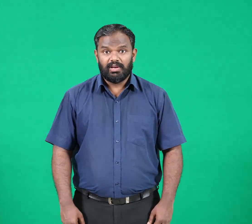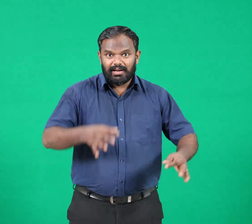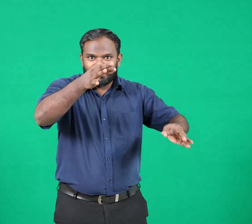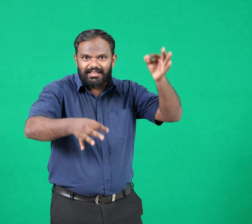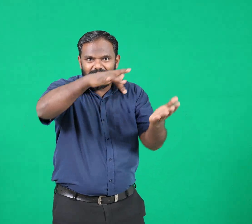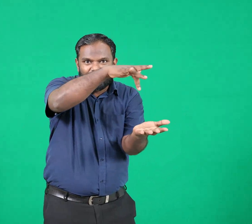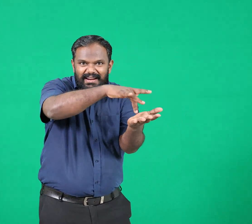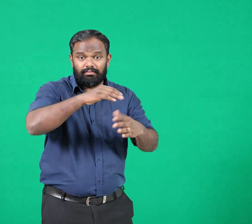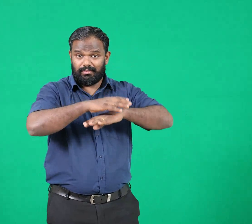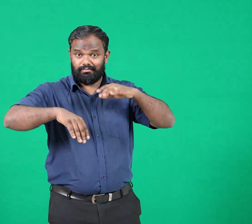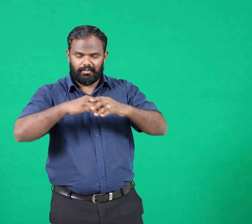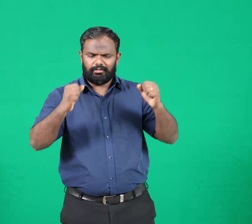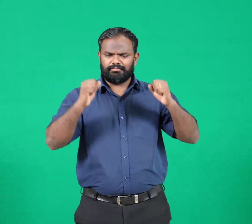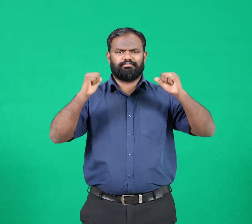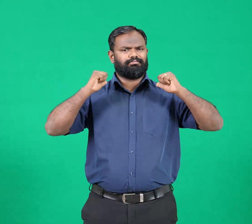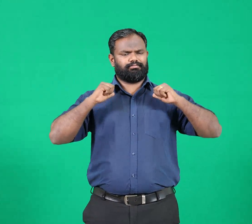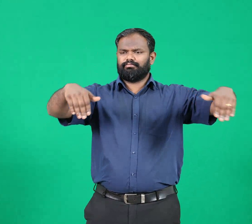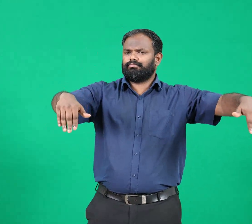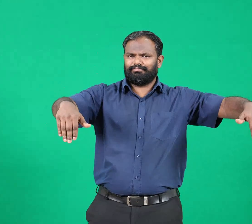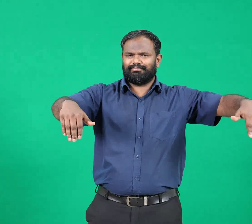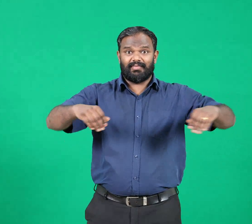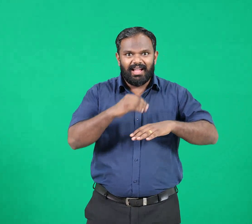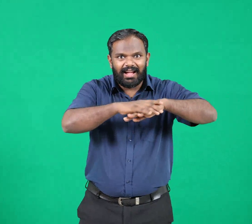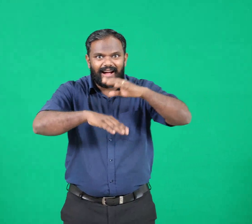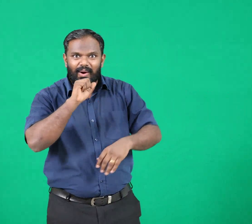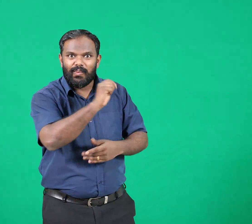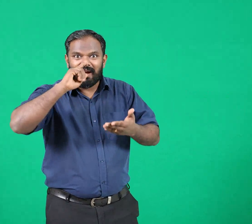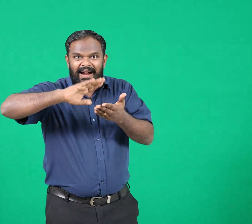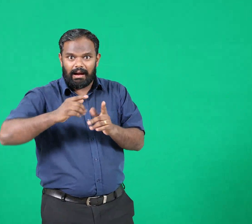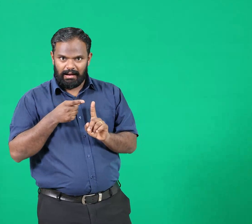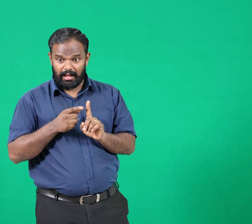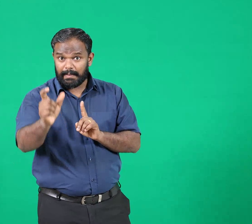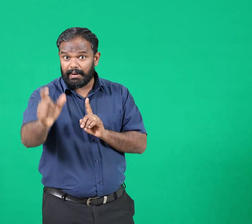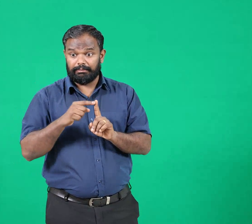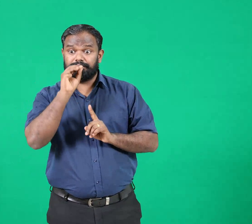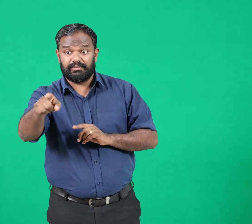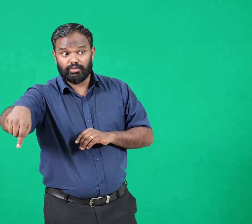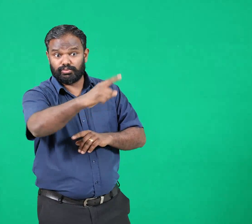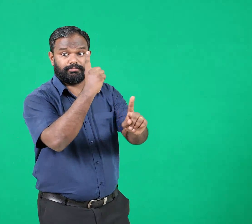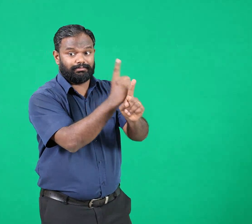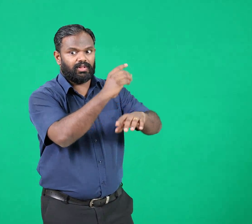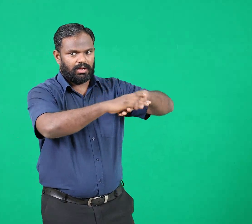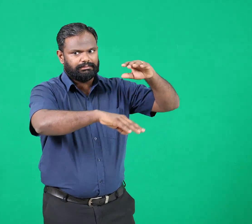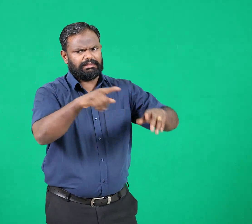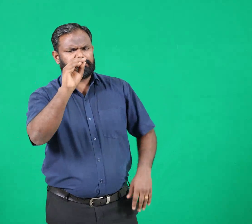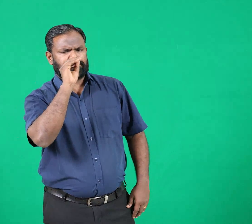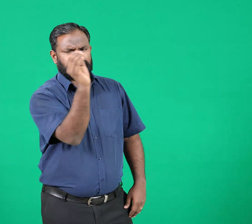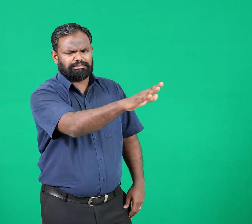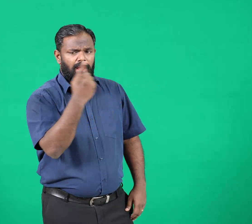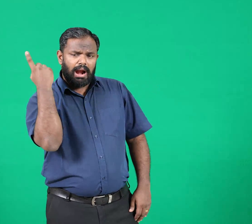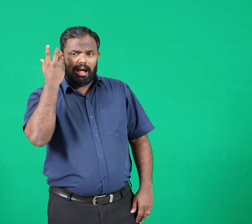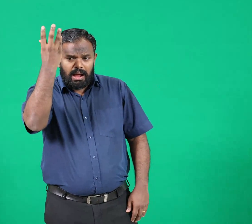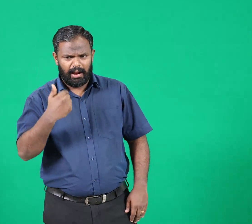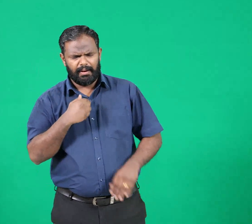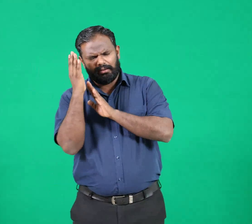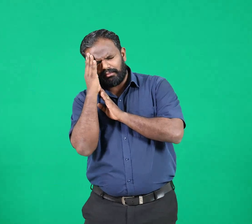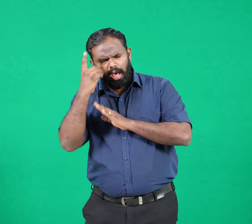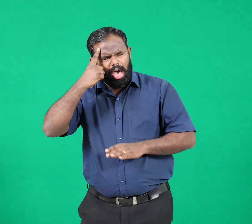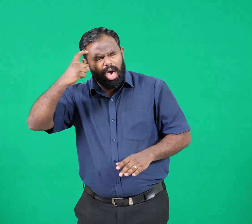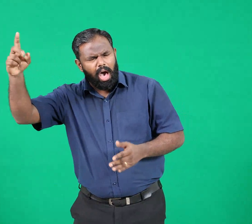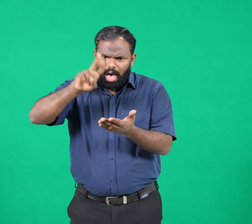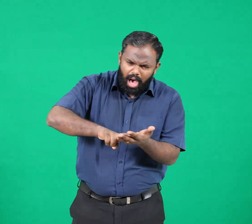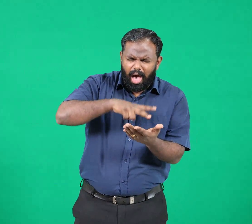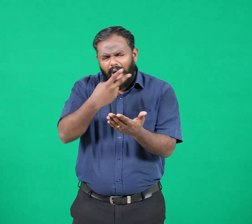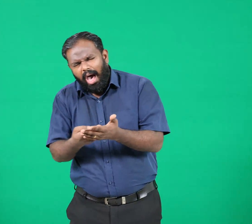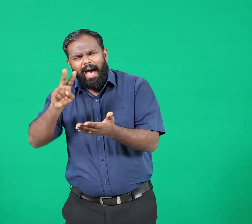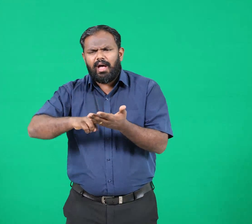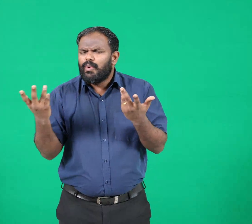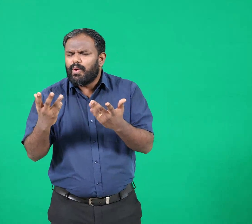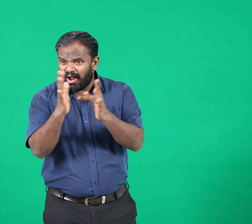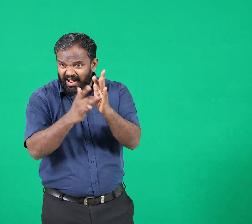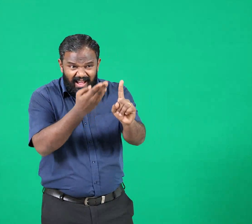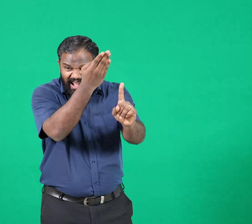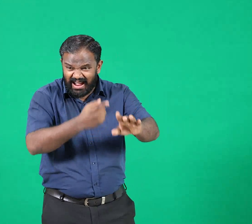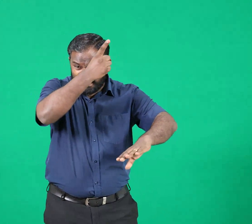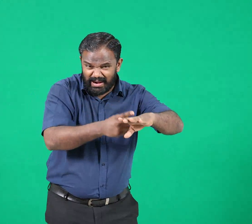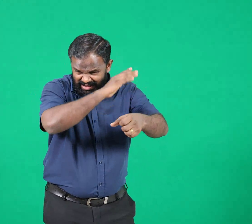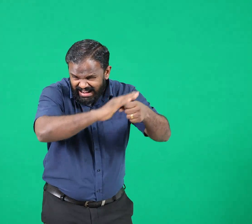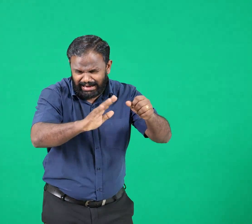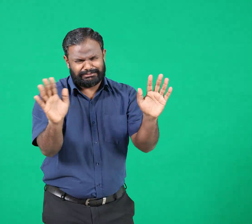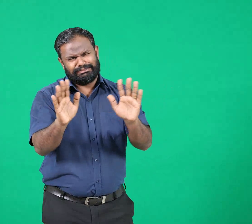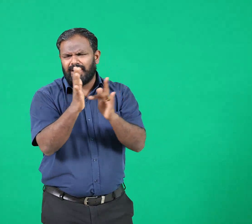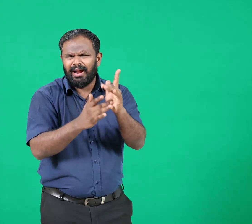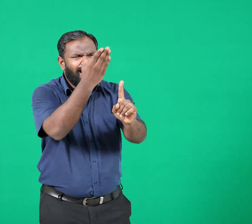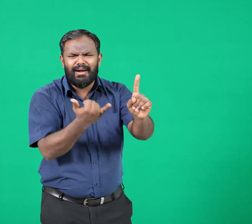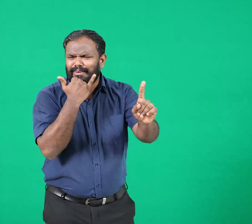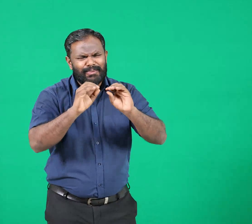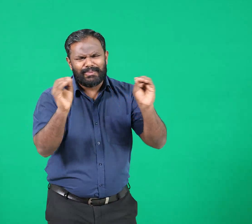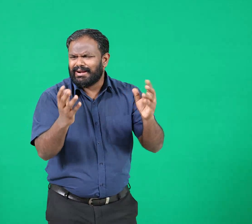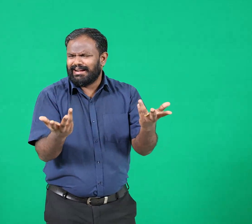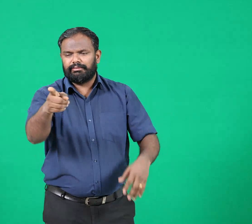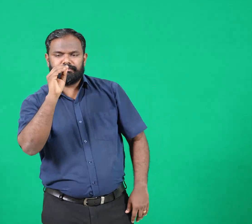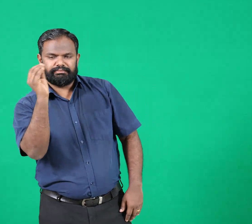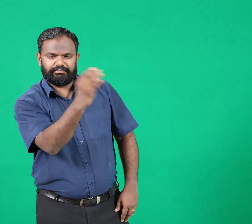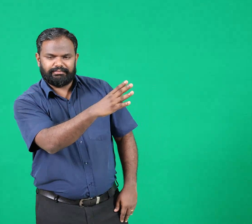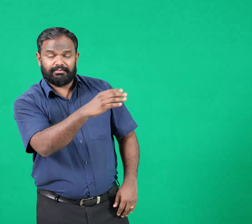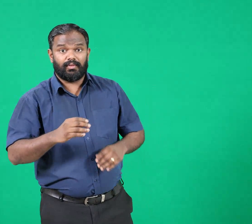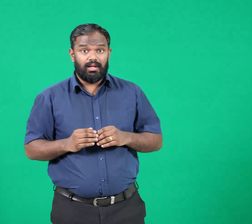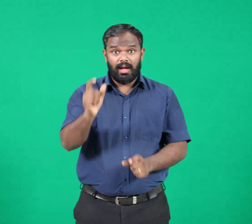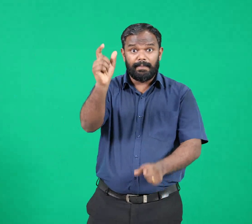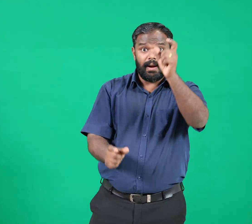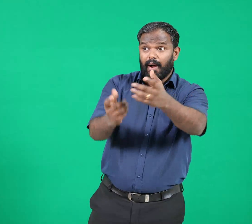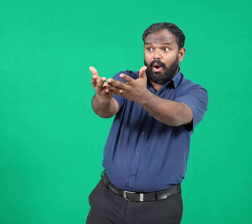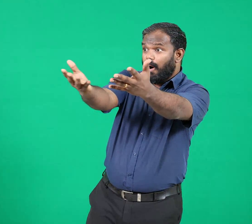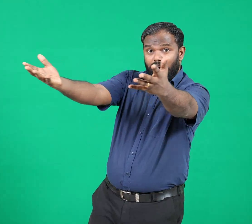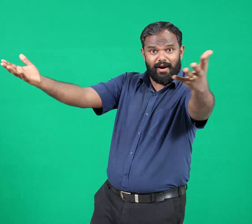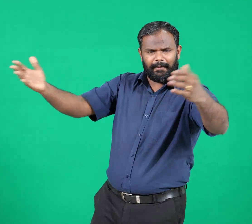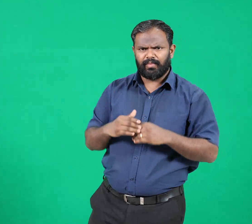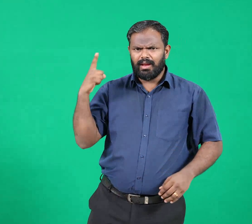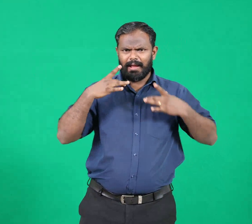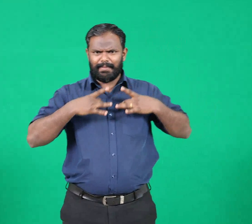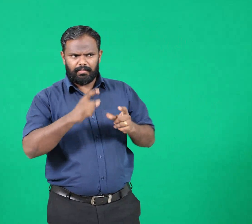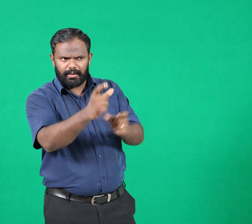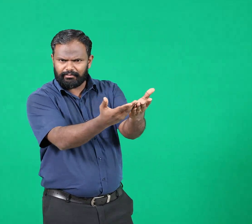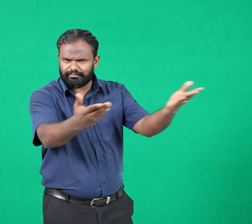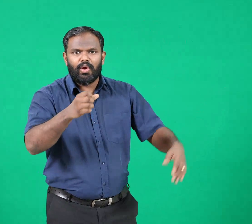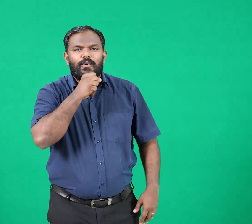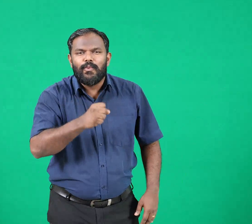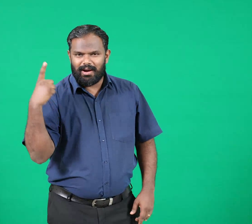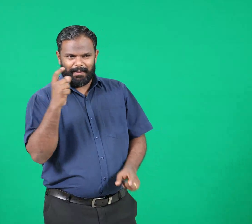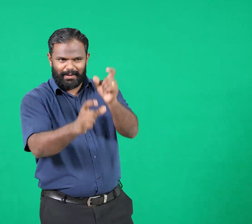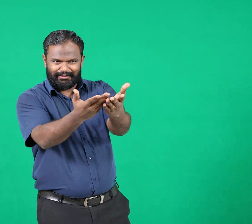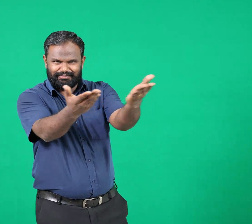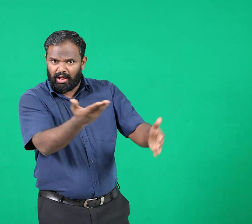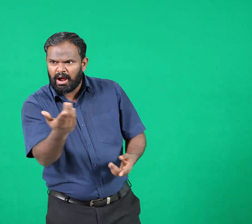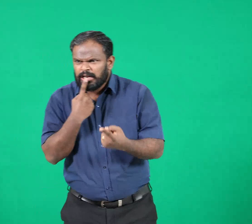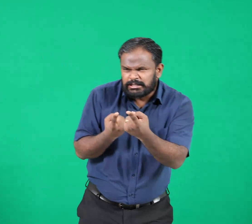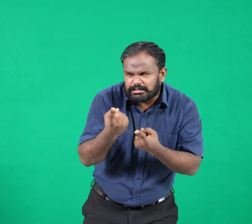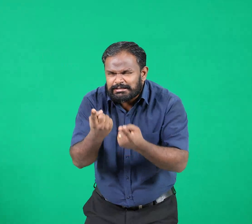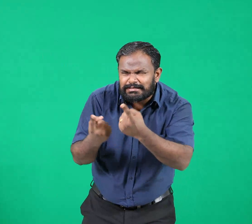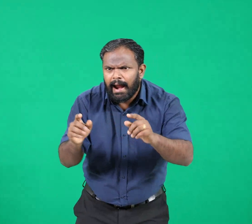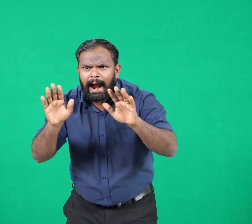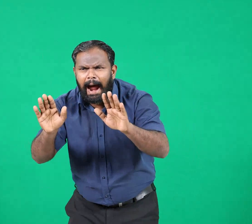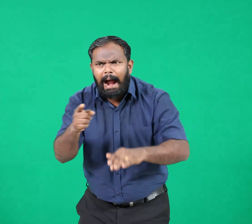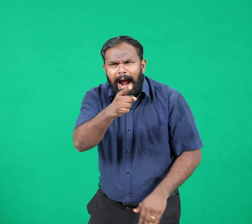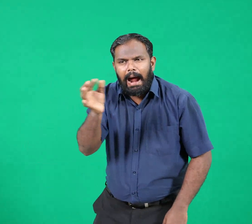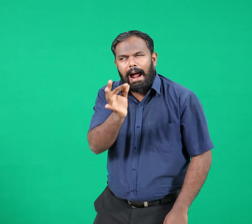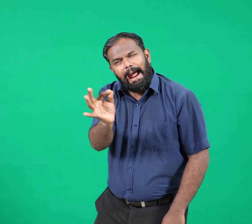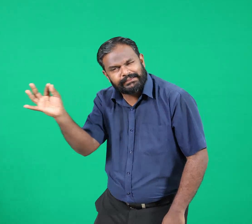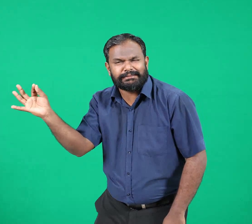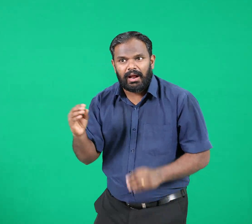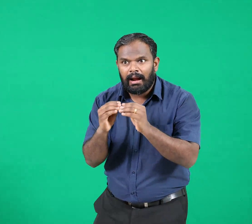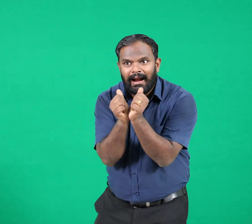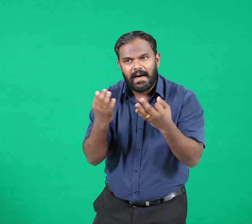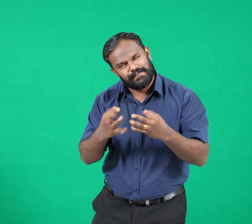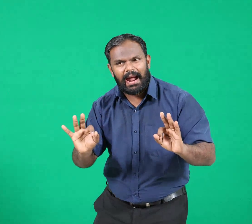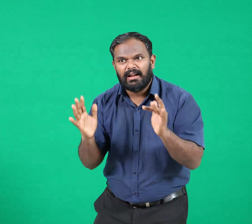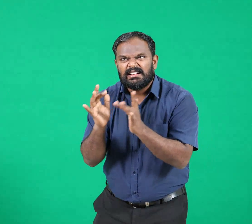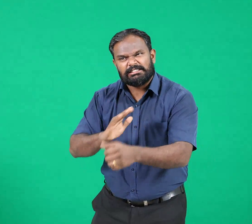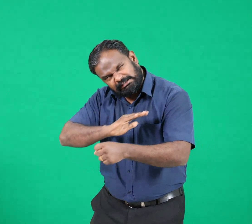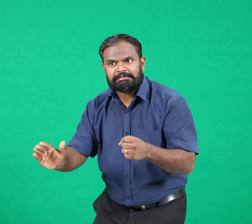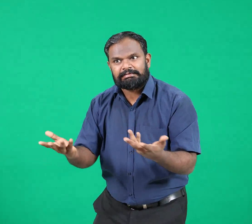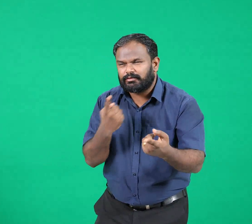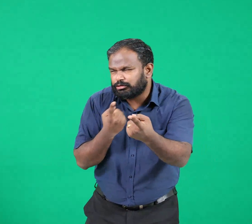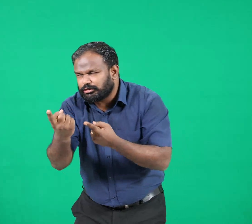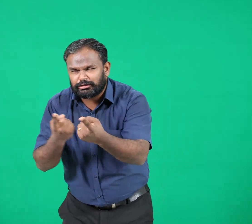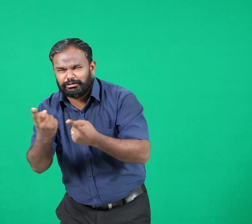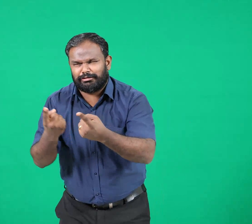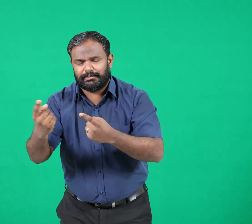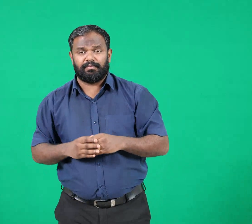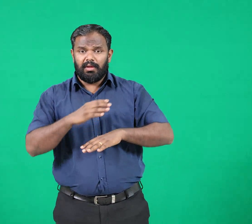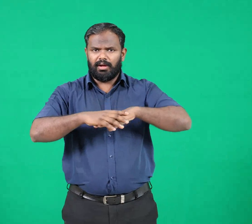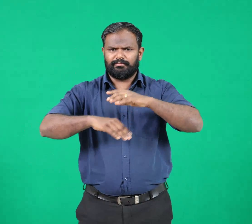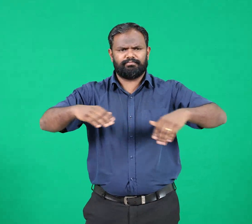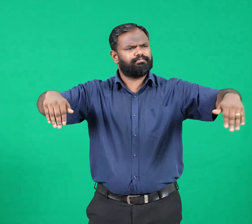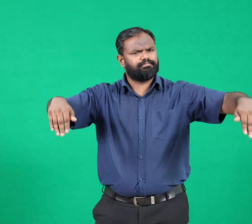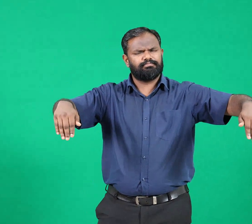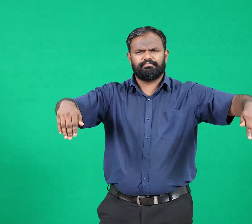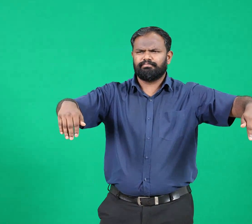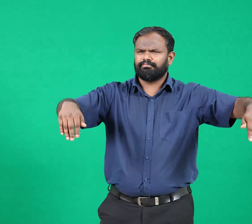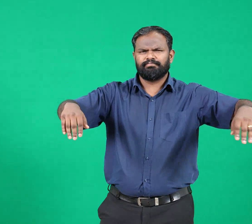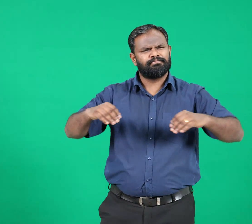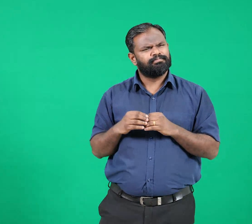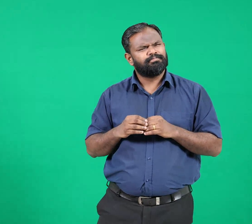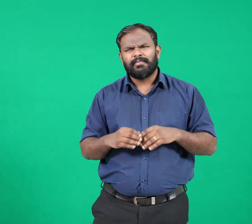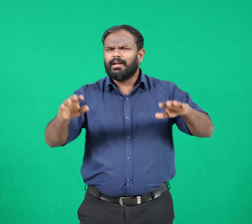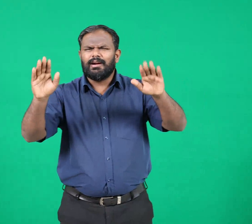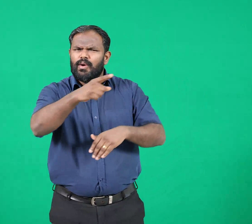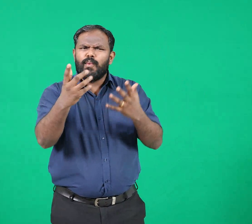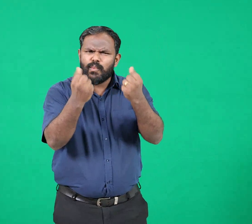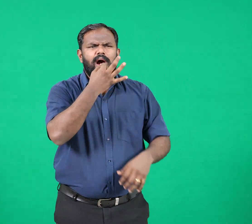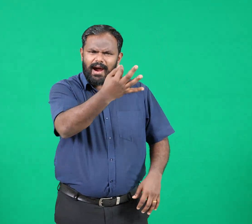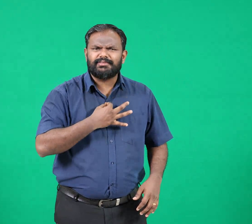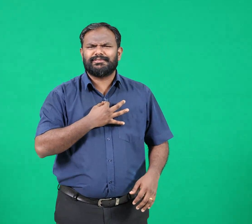While Pilate was sitting on the judgment seat, his wife sent him this message: "Have nothing to do with that innocent man, for I have suffered terribly in a dream today because of Him." But the chief priests and elders persuaded the crowds to ask for Barabbas and to have Jesus put to death.